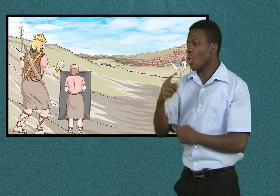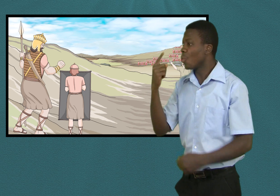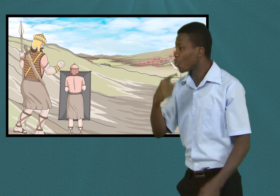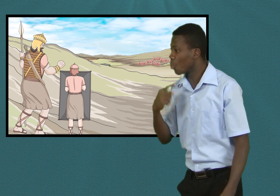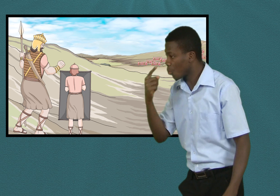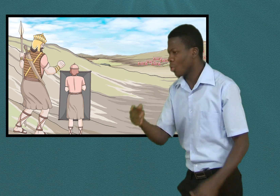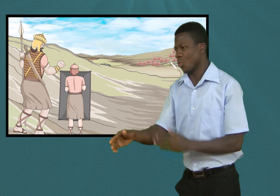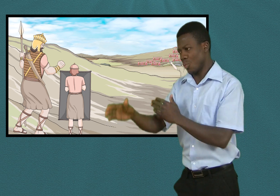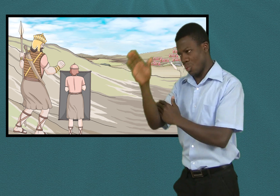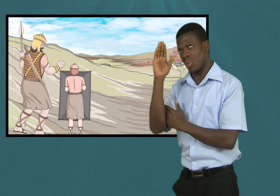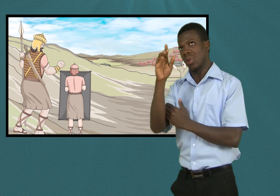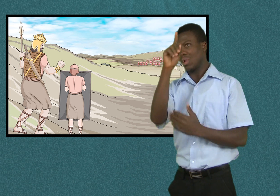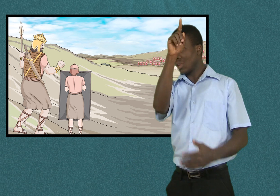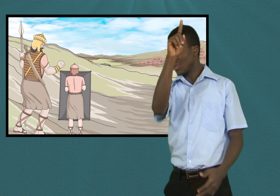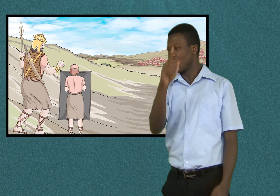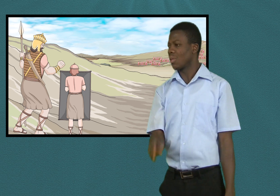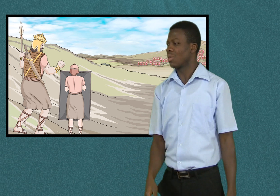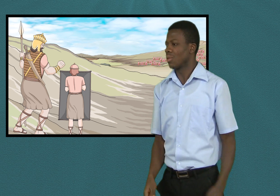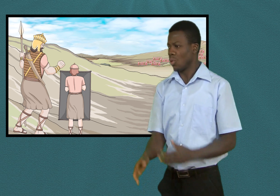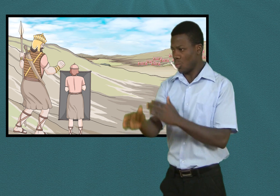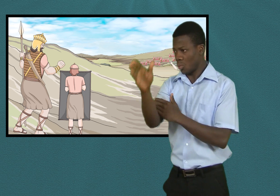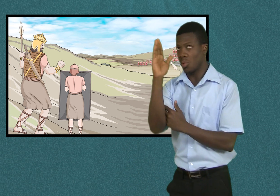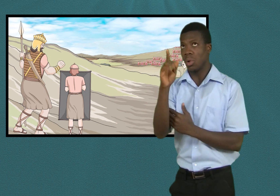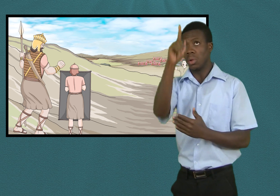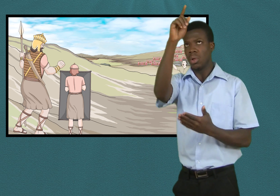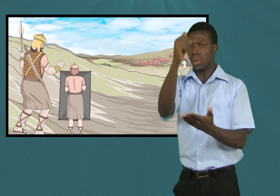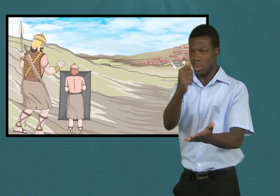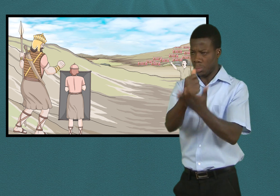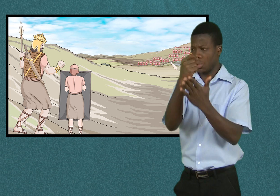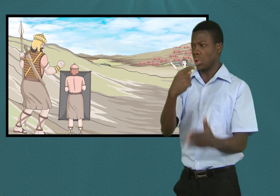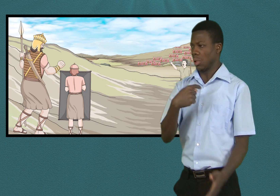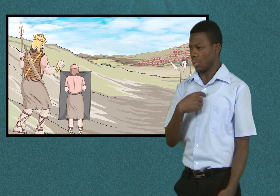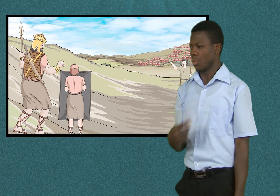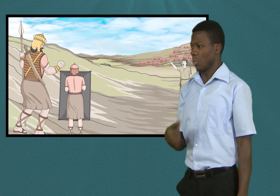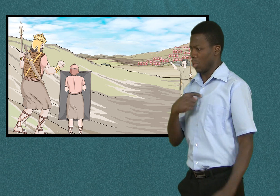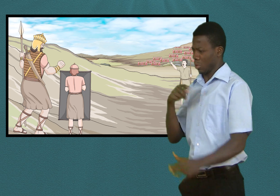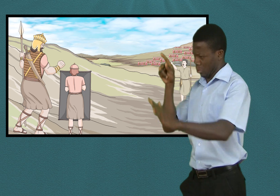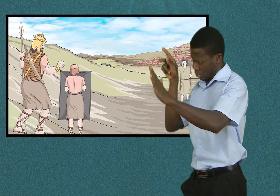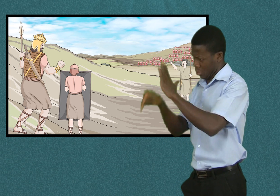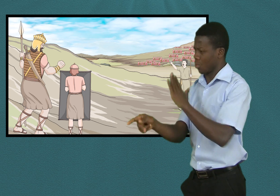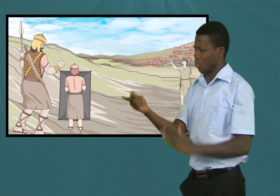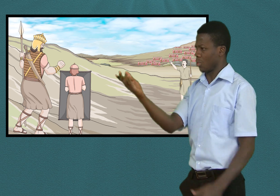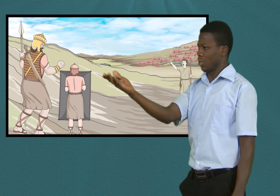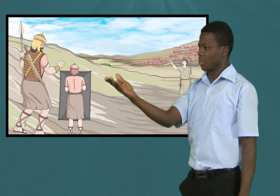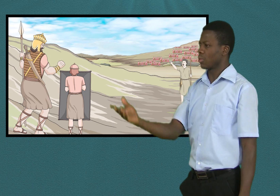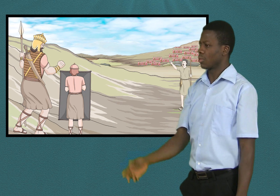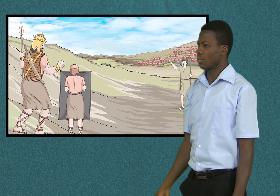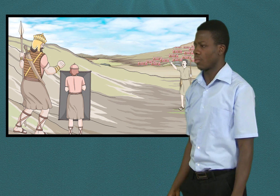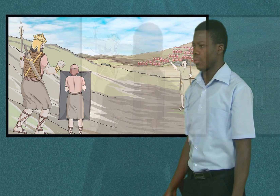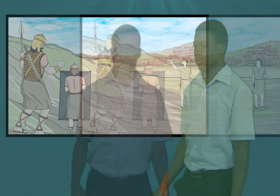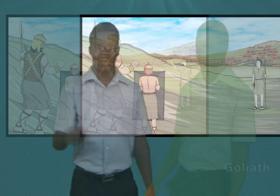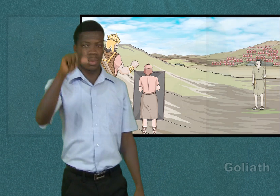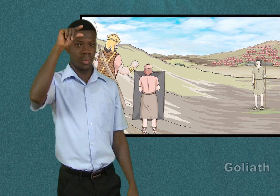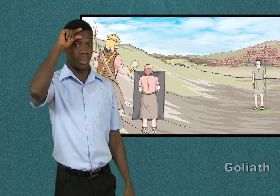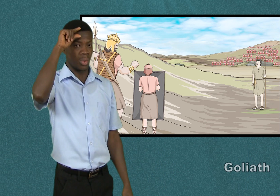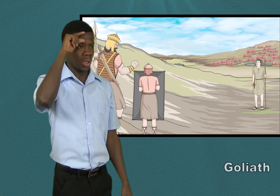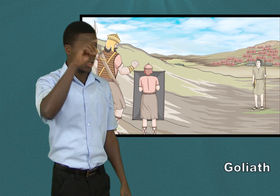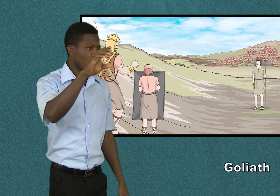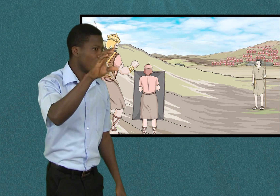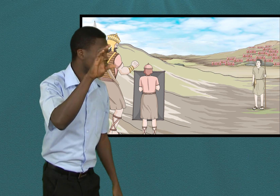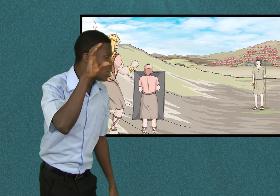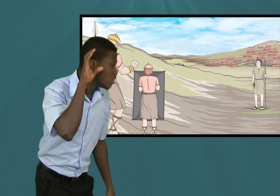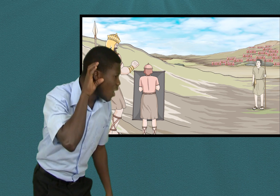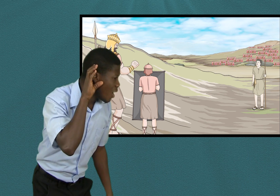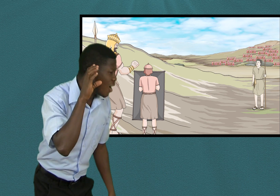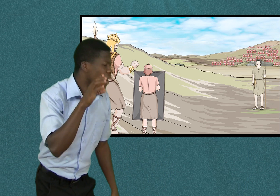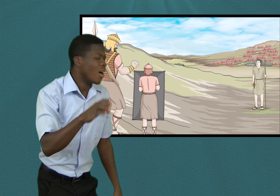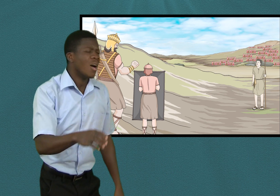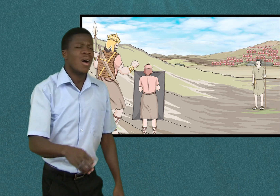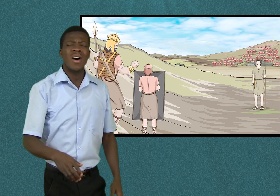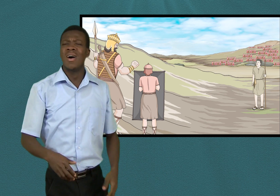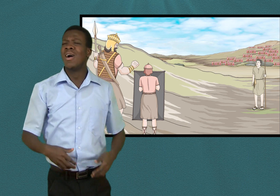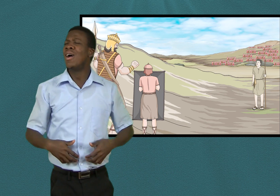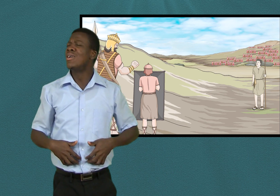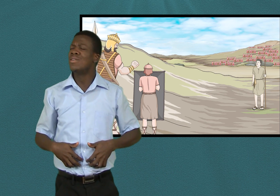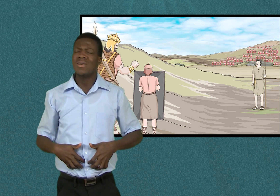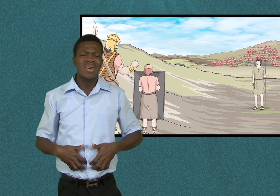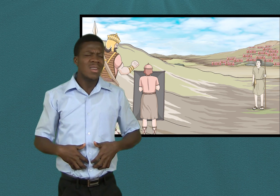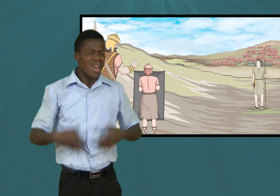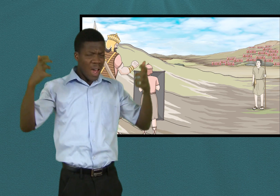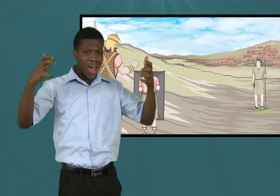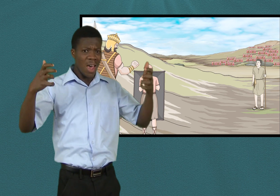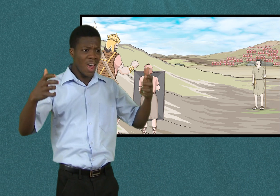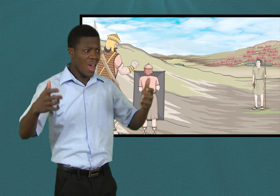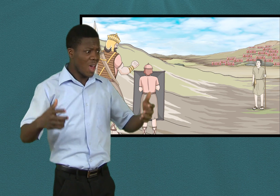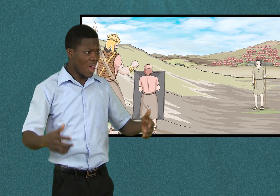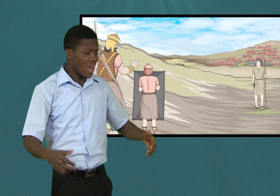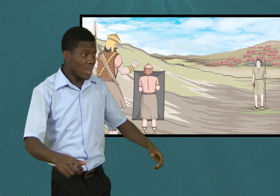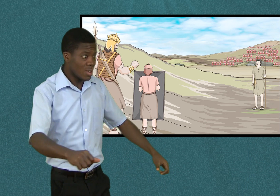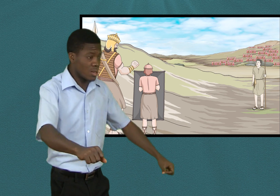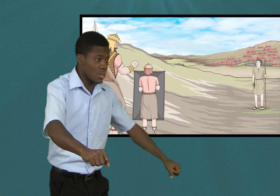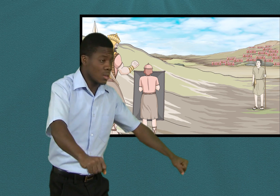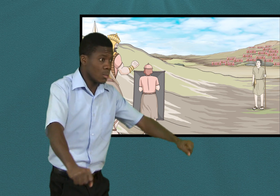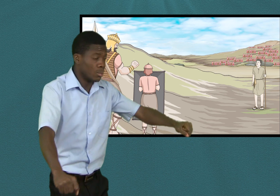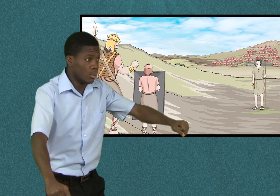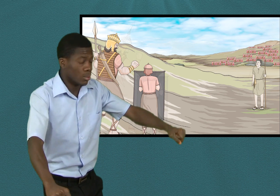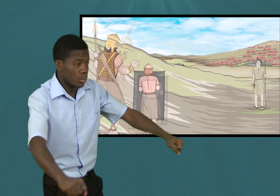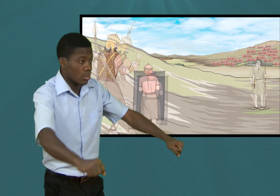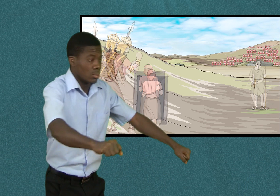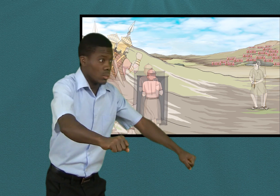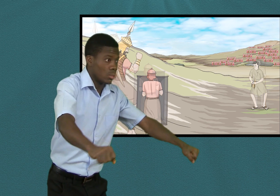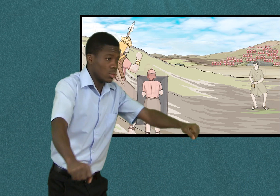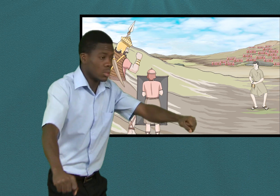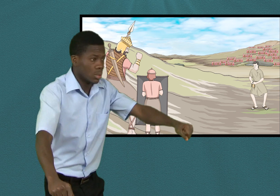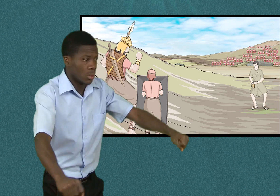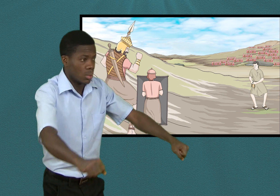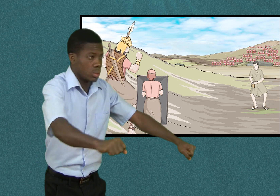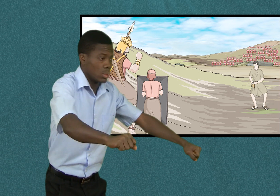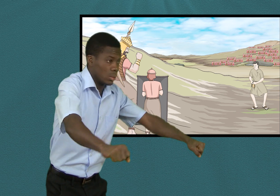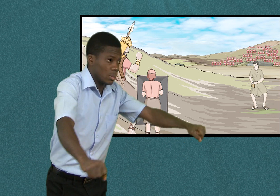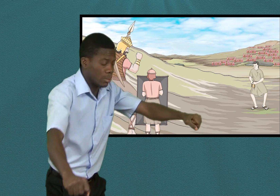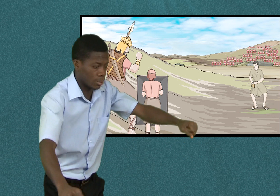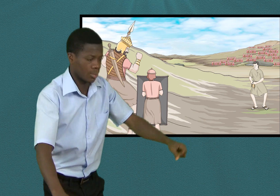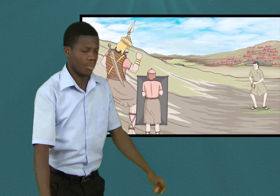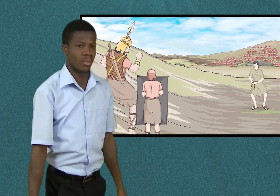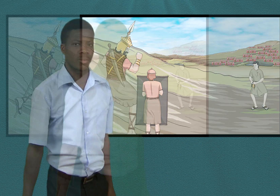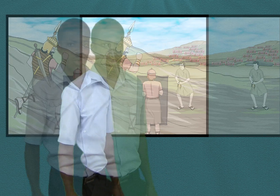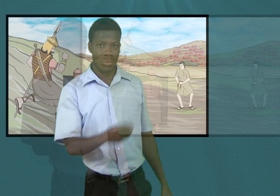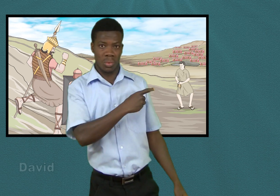for the battle is the LORD’s, and He will give all of you into our hands.”